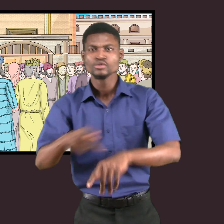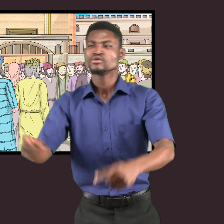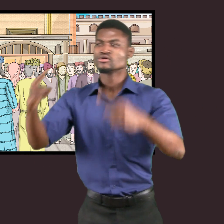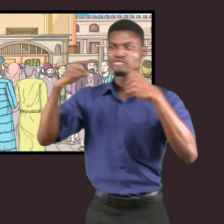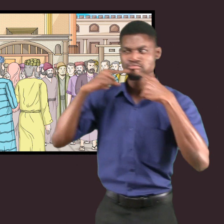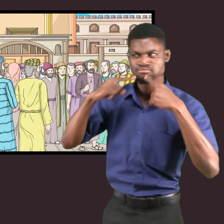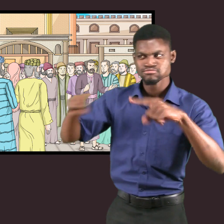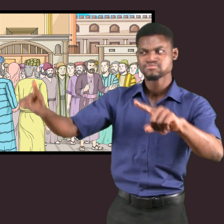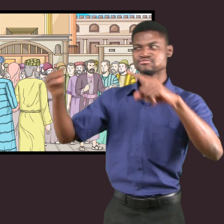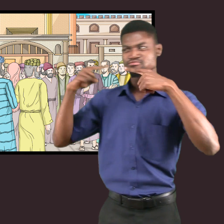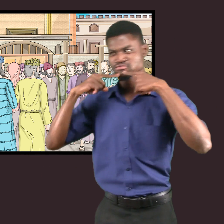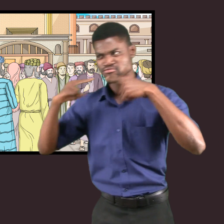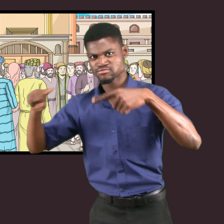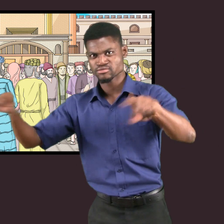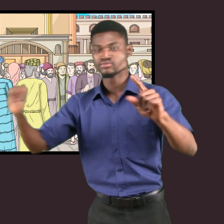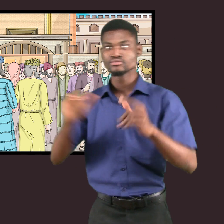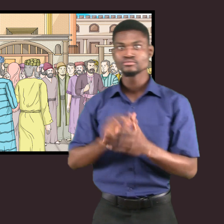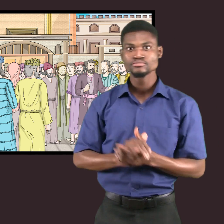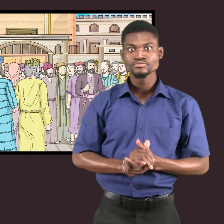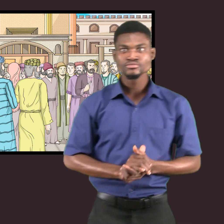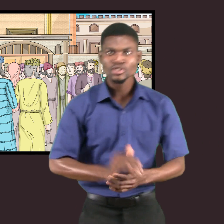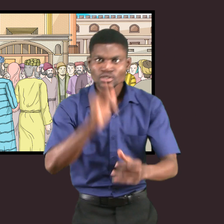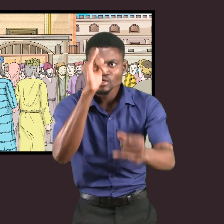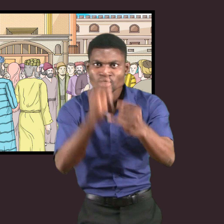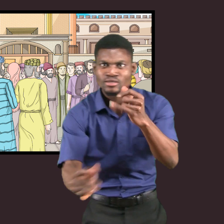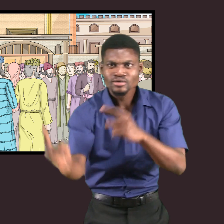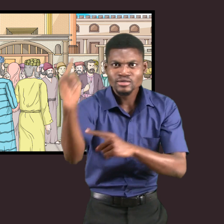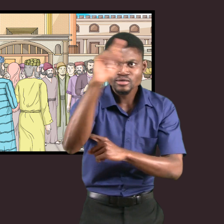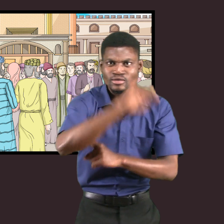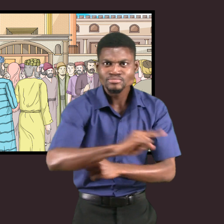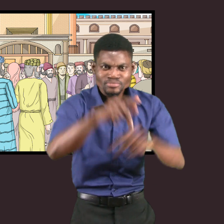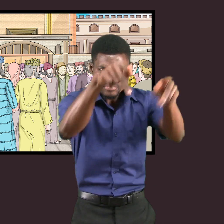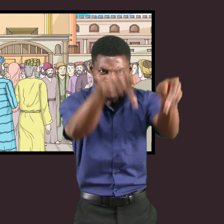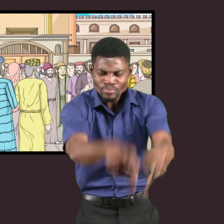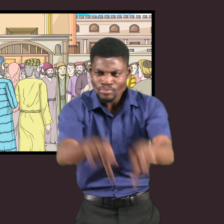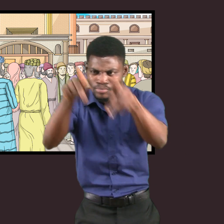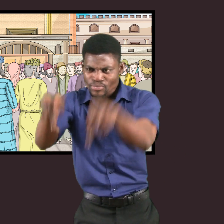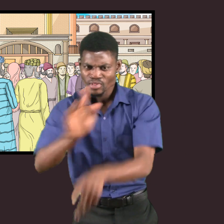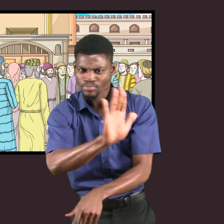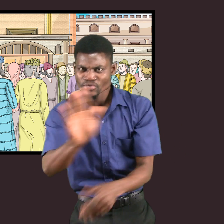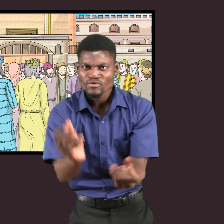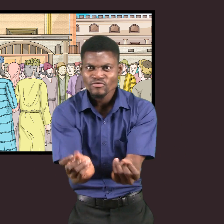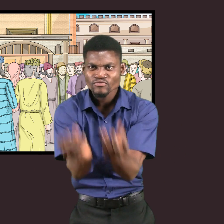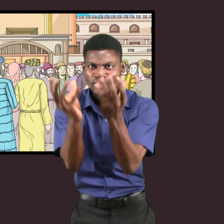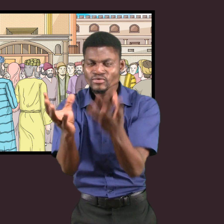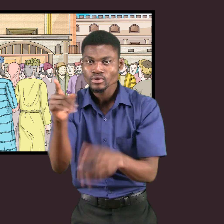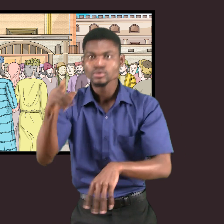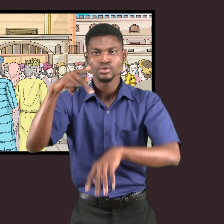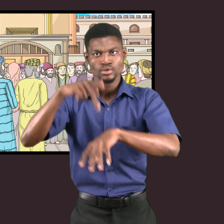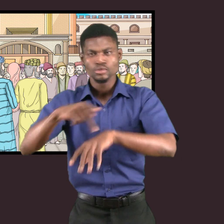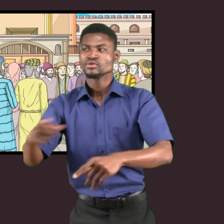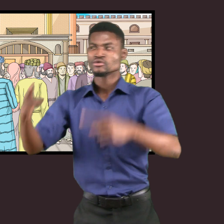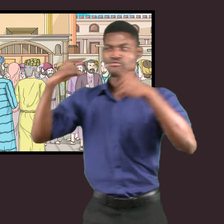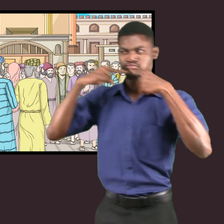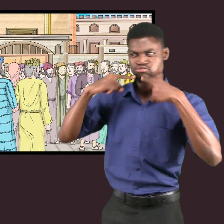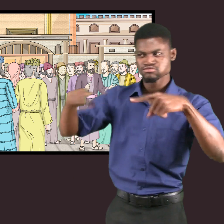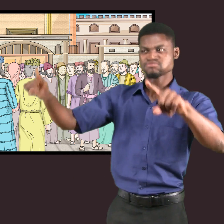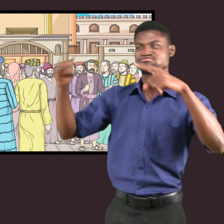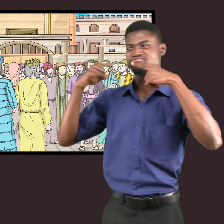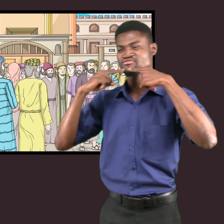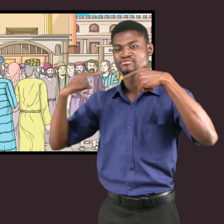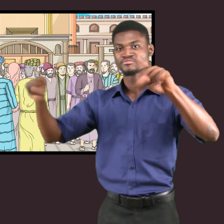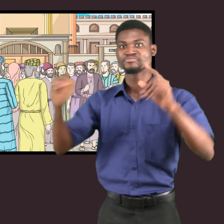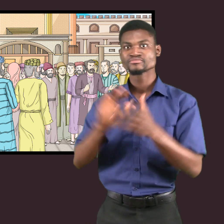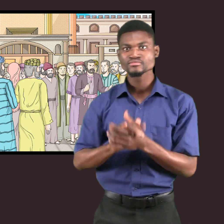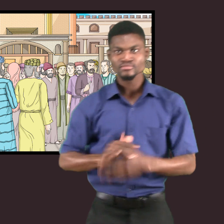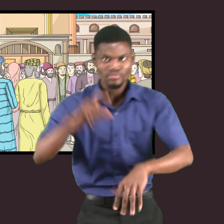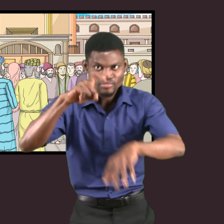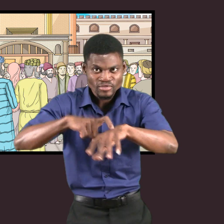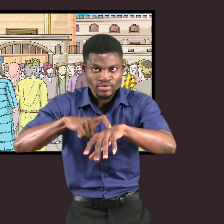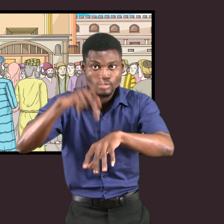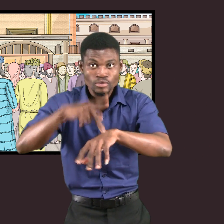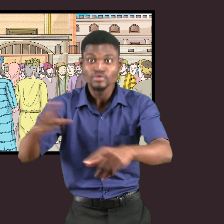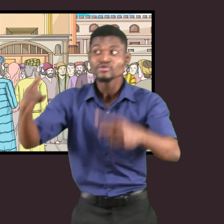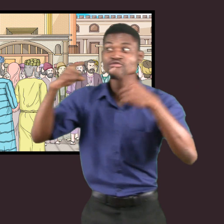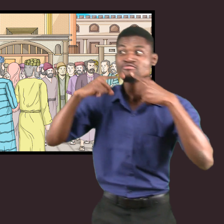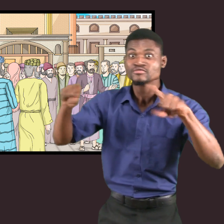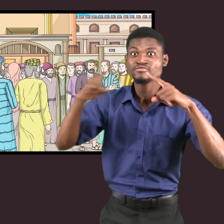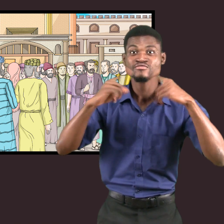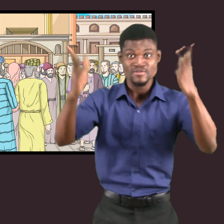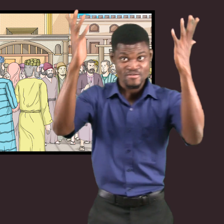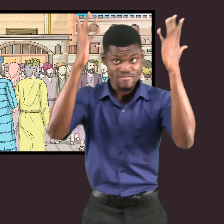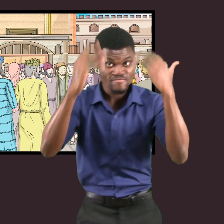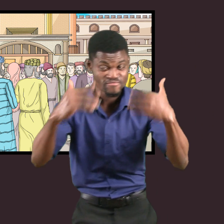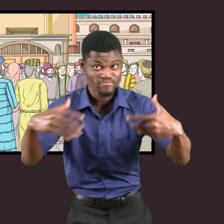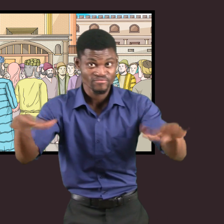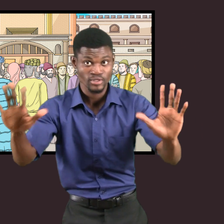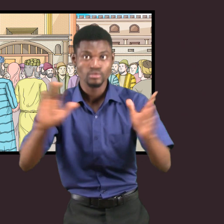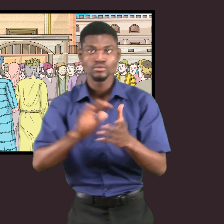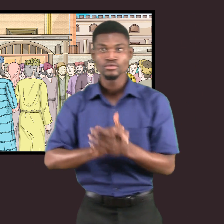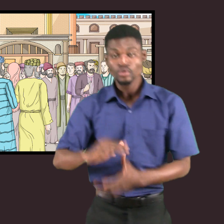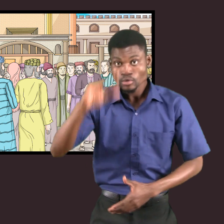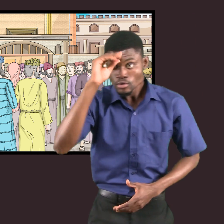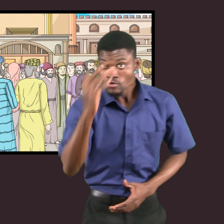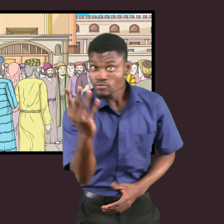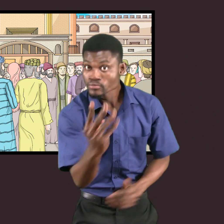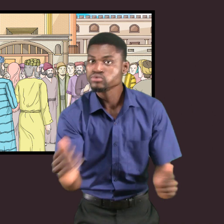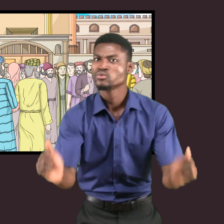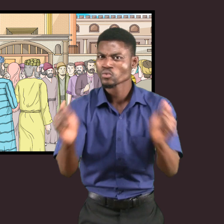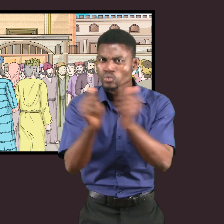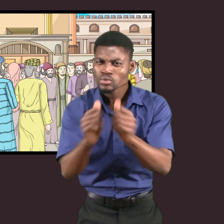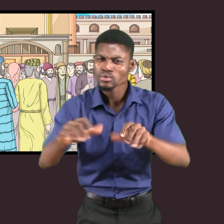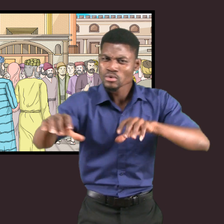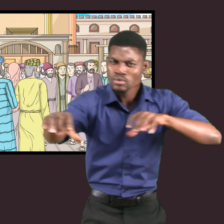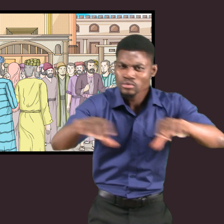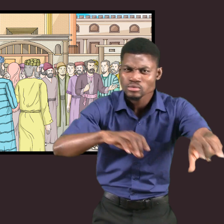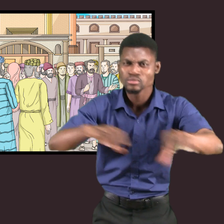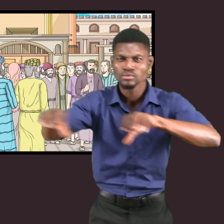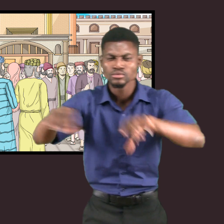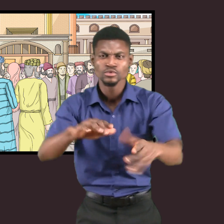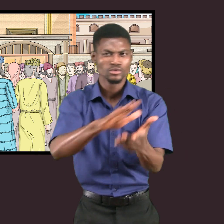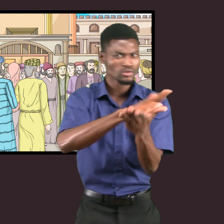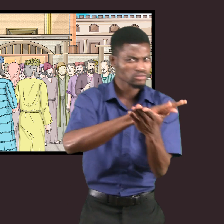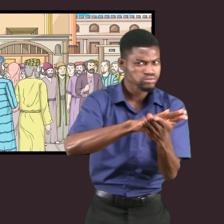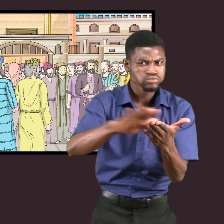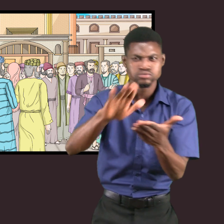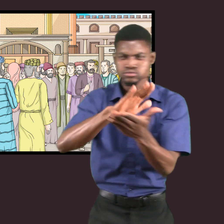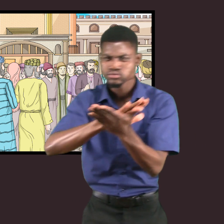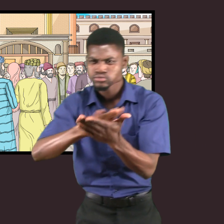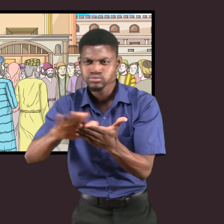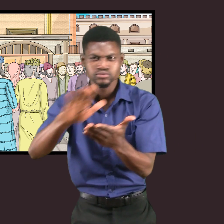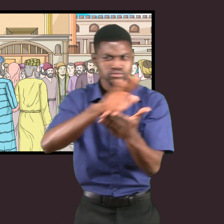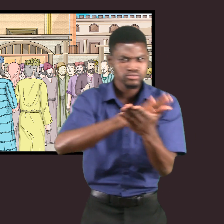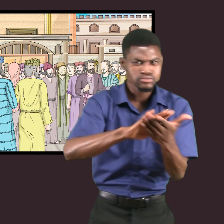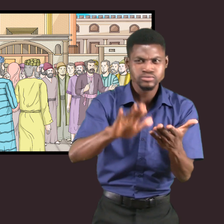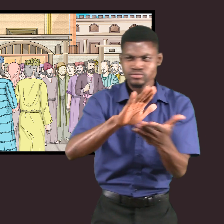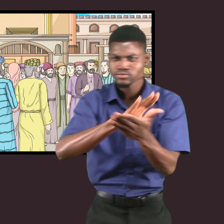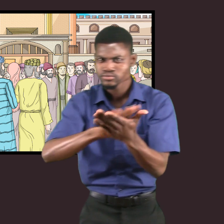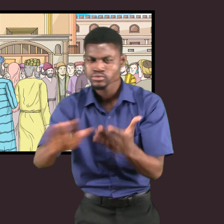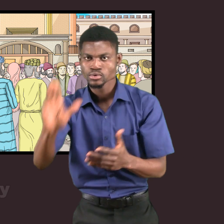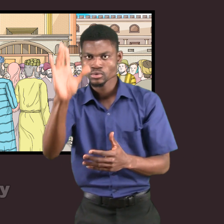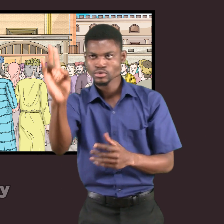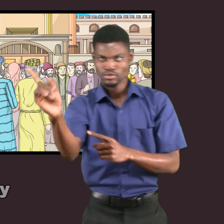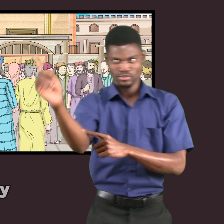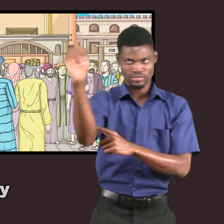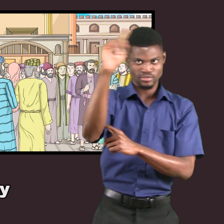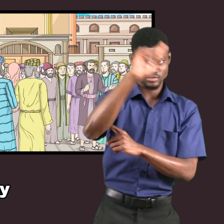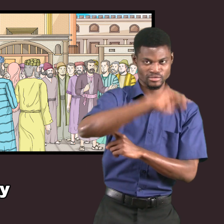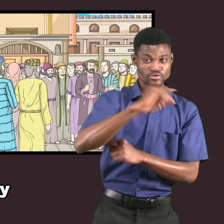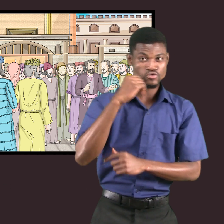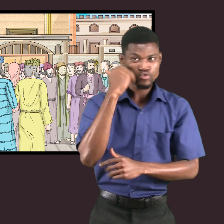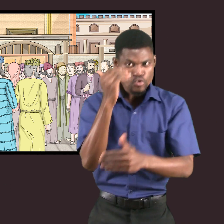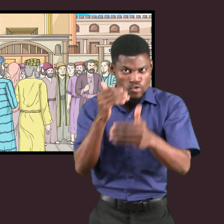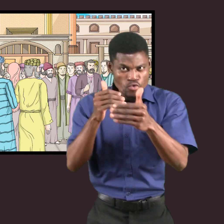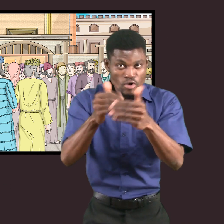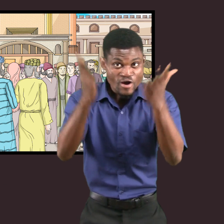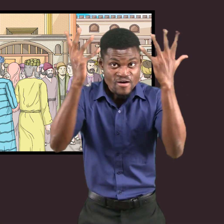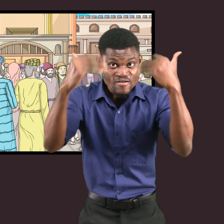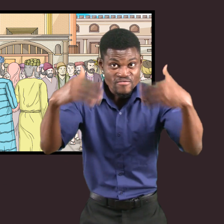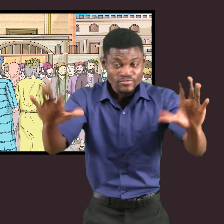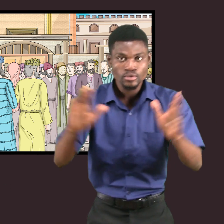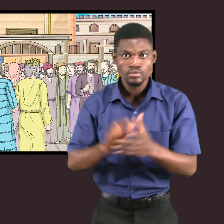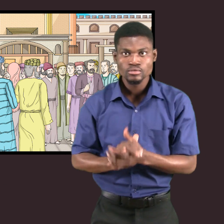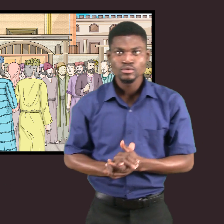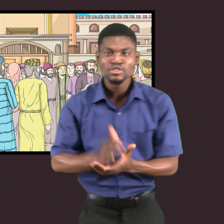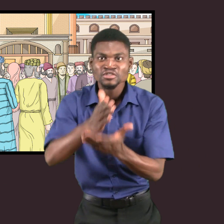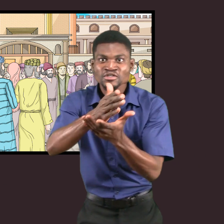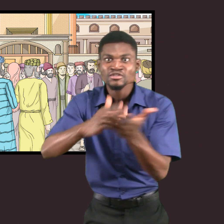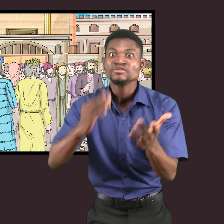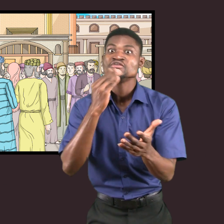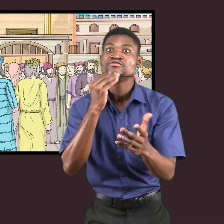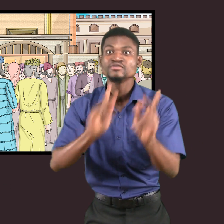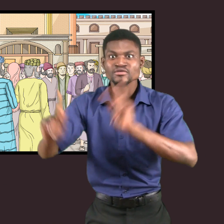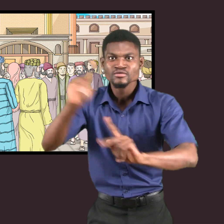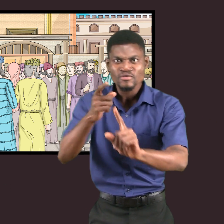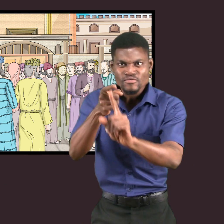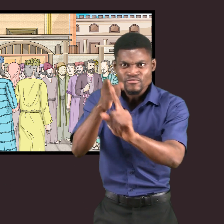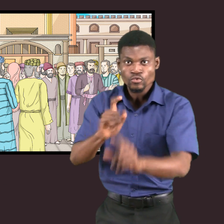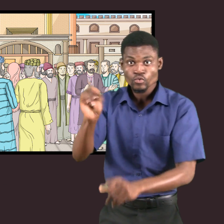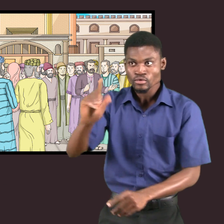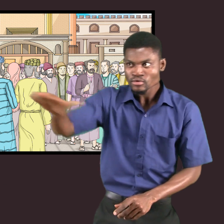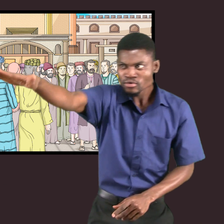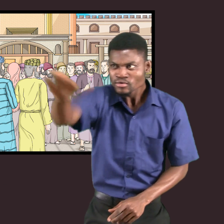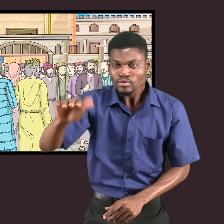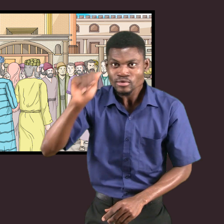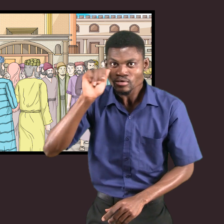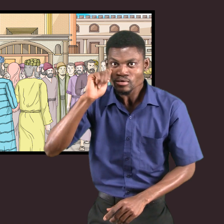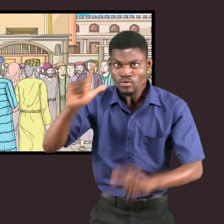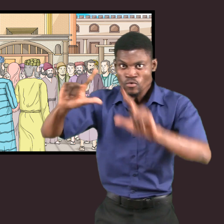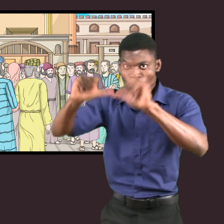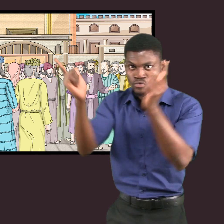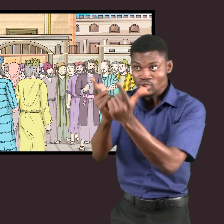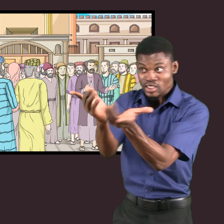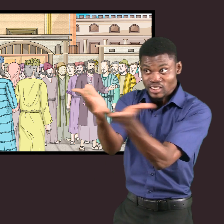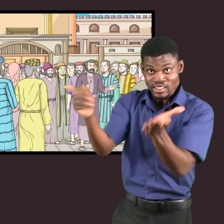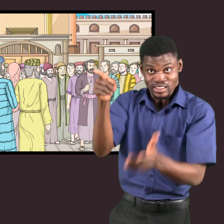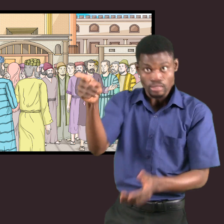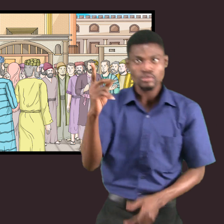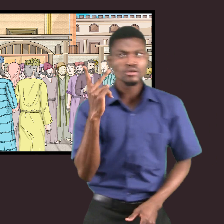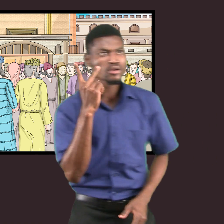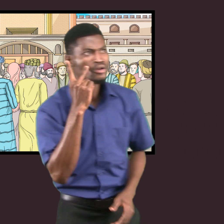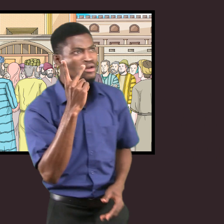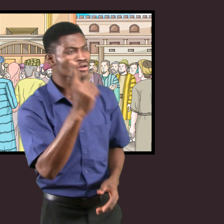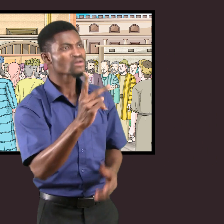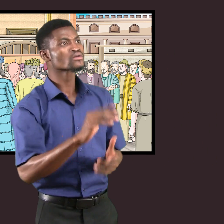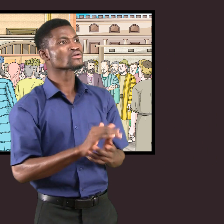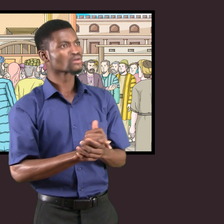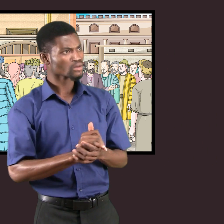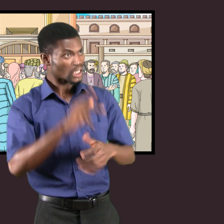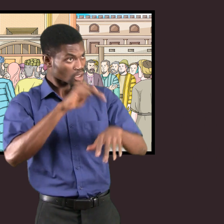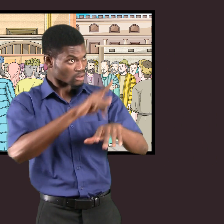They stirred up the whole crowd and seized him, crying out, “Men of Israel, help us!